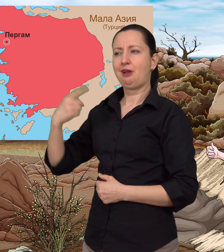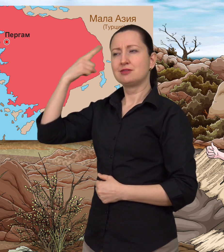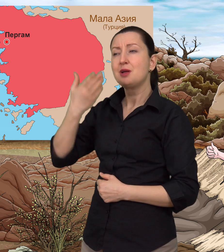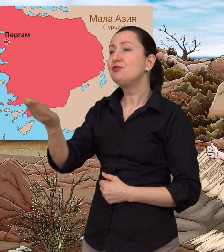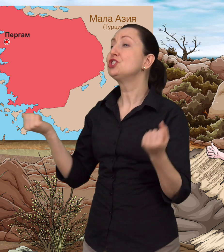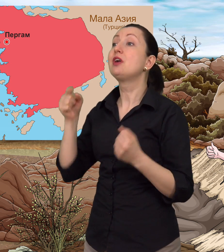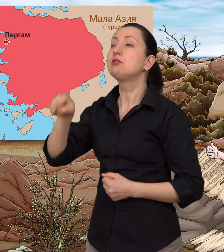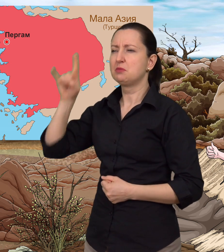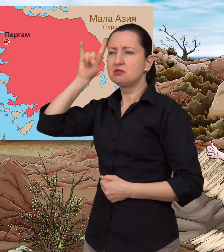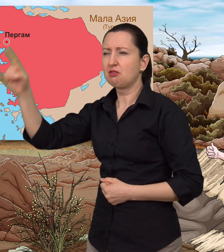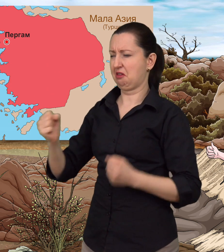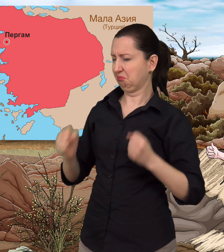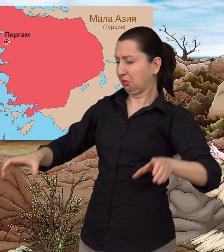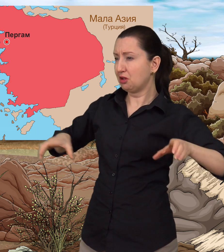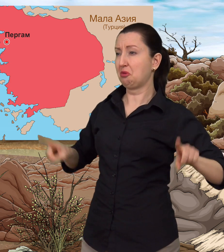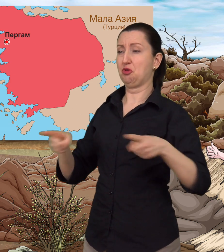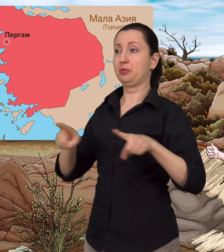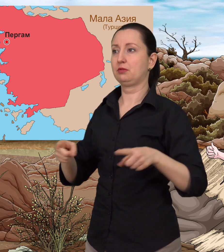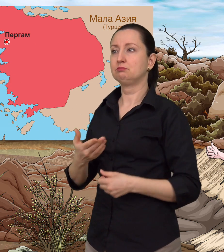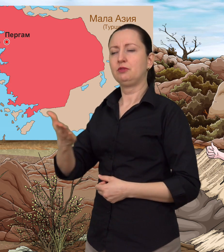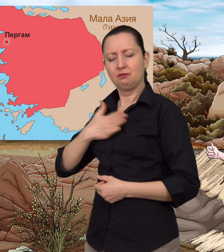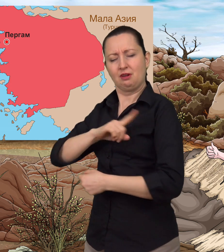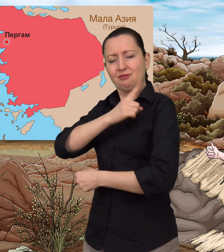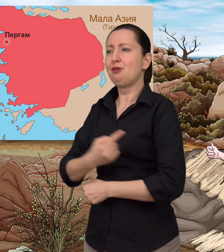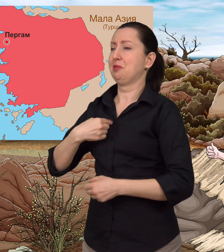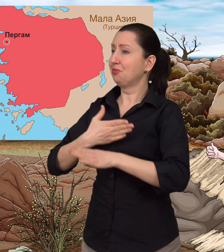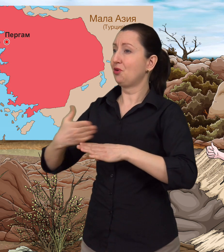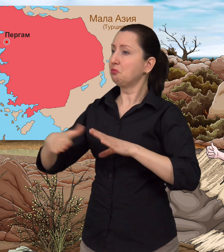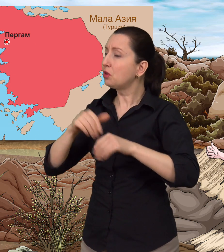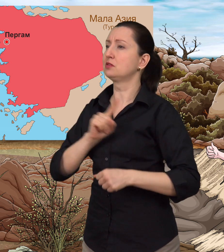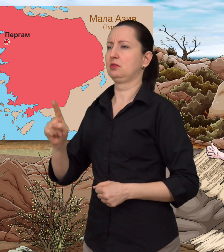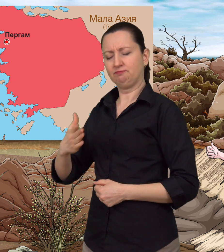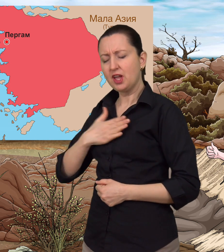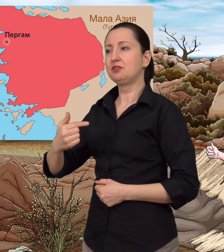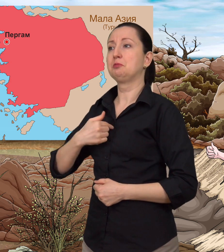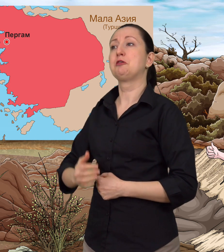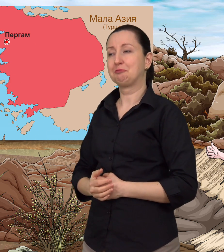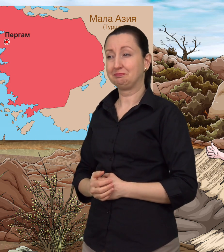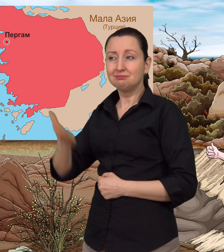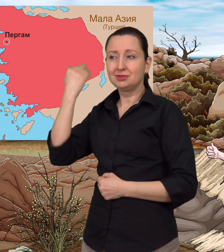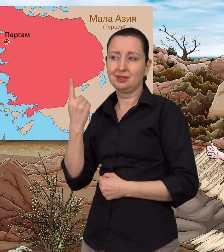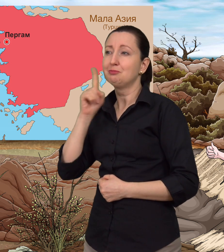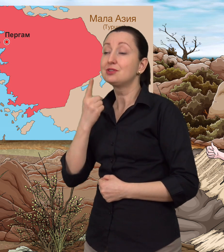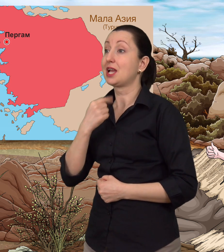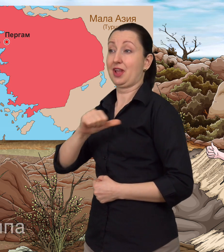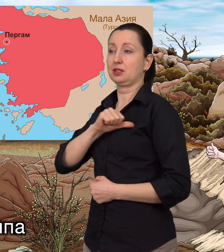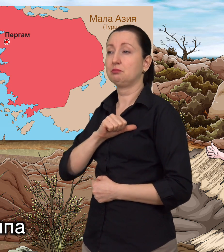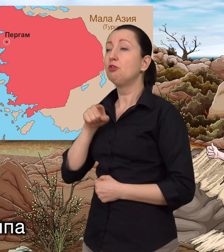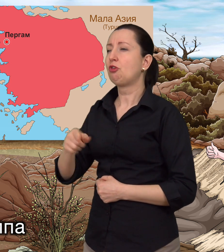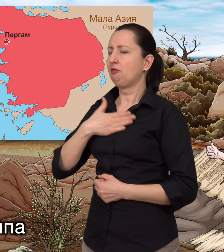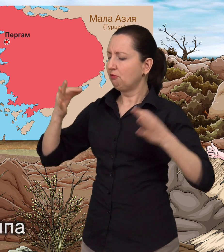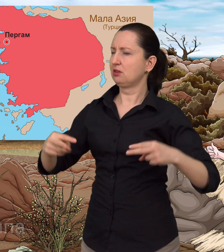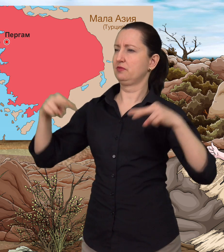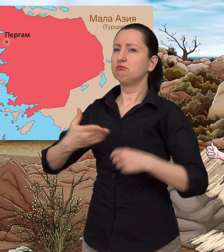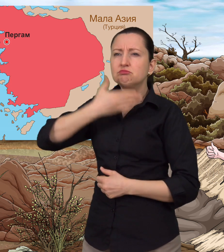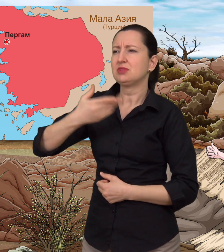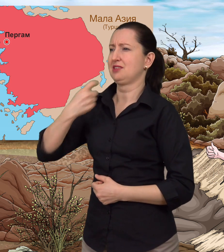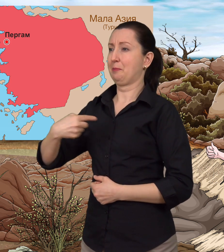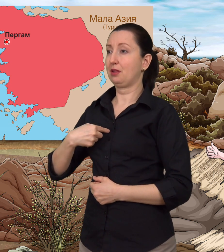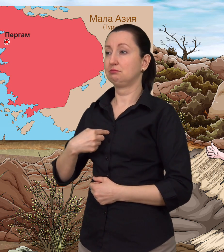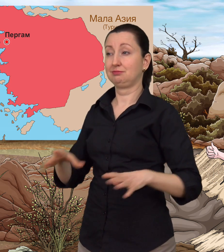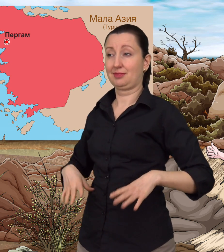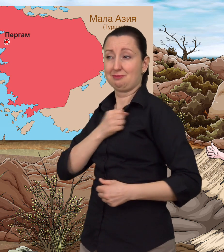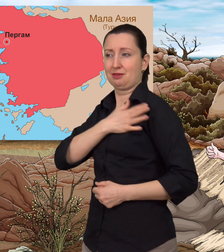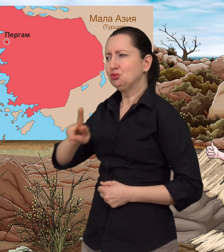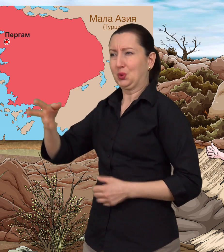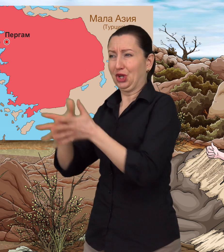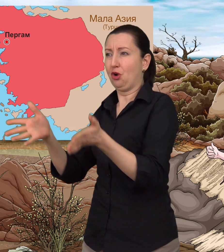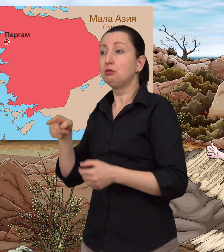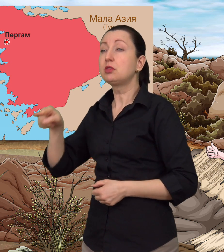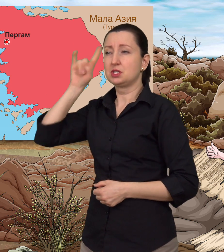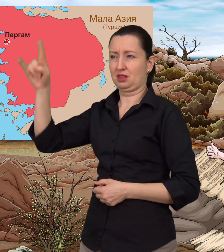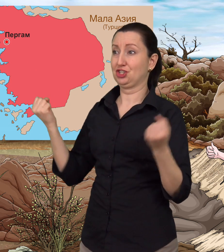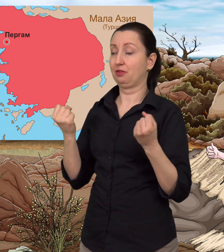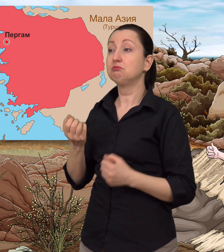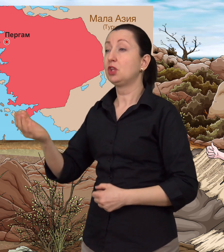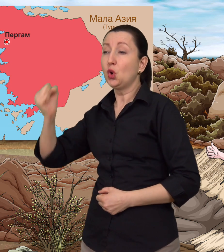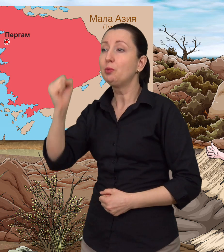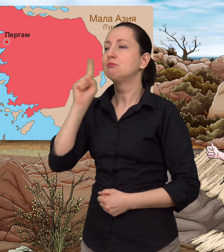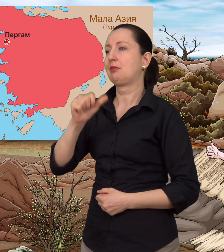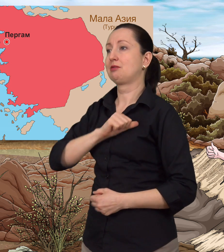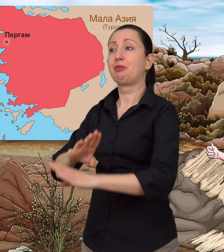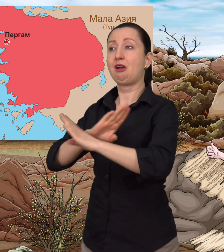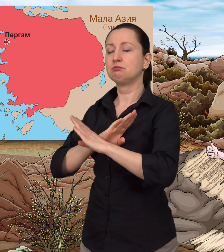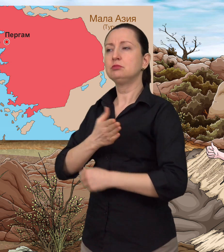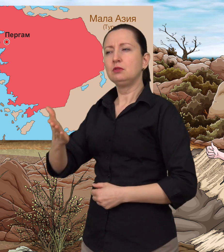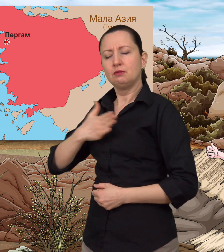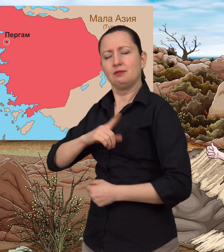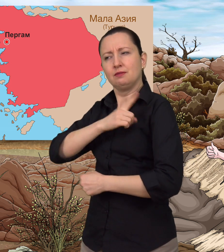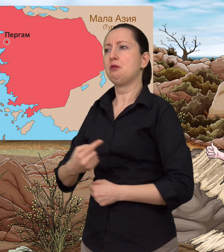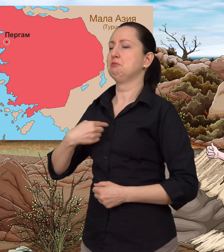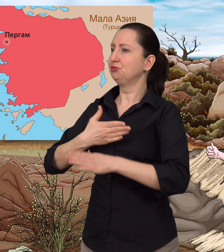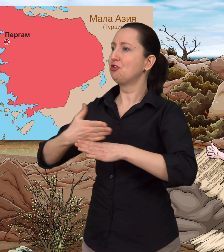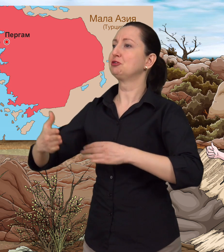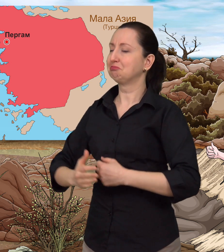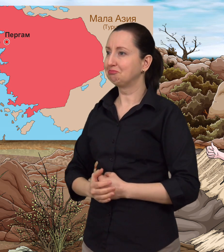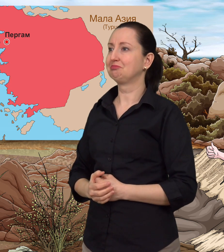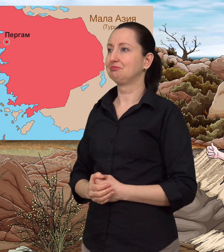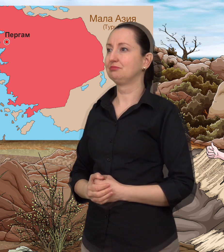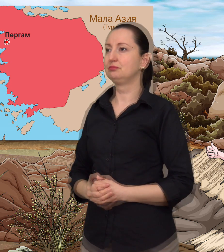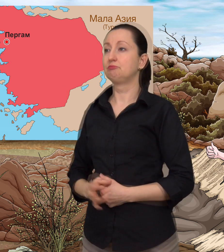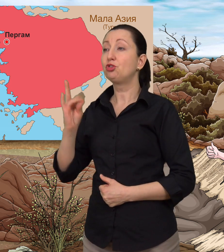Yet you have held fast to My name and have not denied your faith in Me, even in the day when My faithful witness Antipas was killed among you, where Satan dwells.